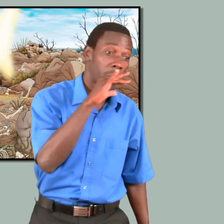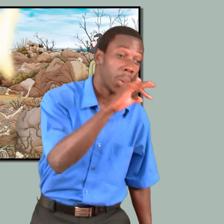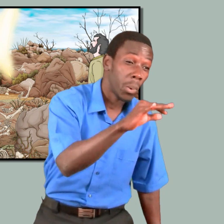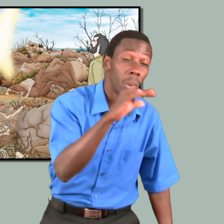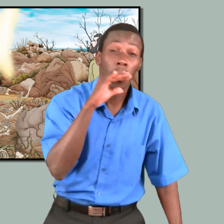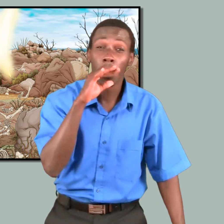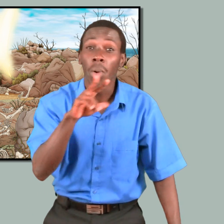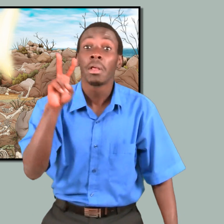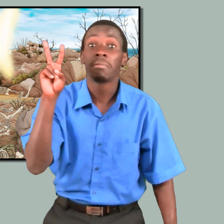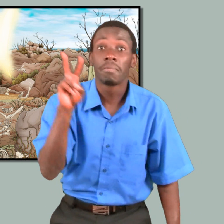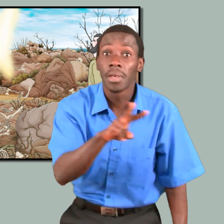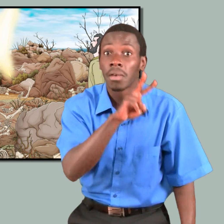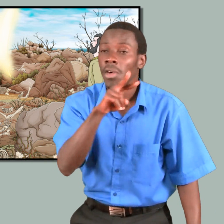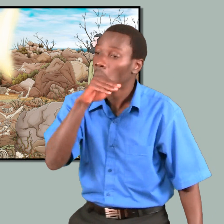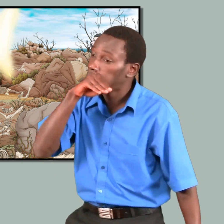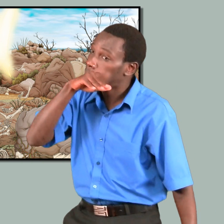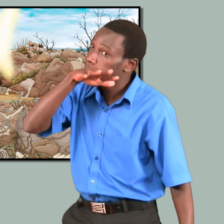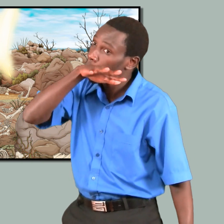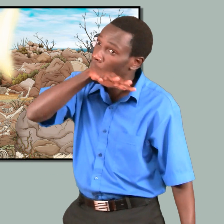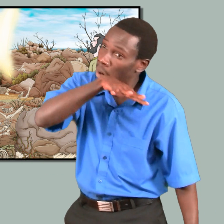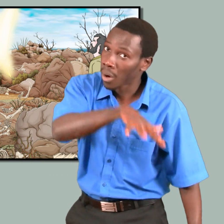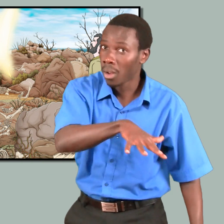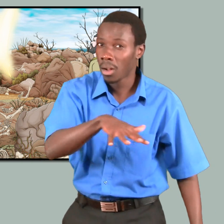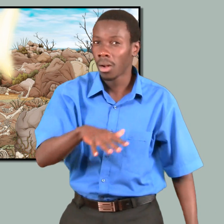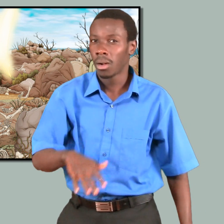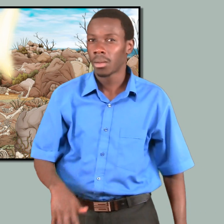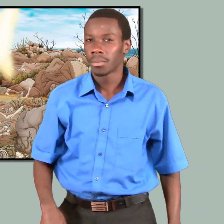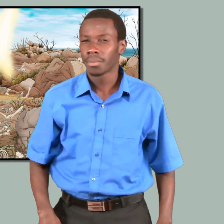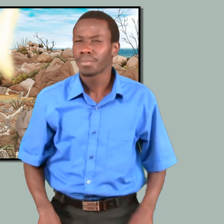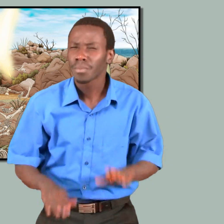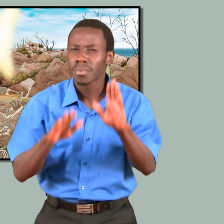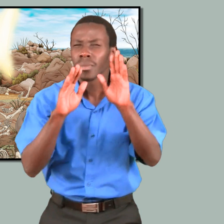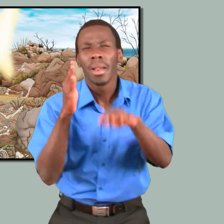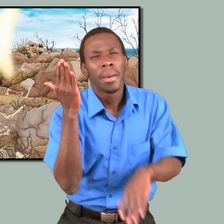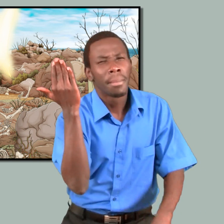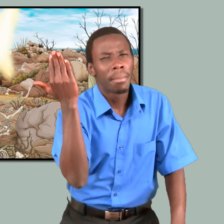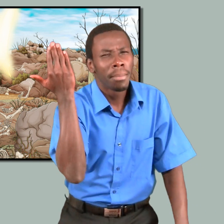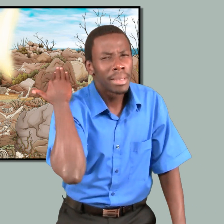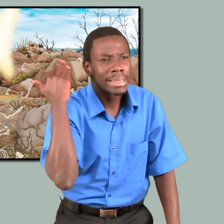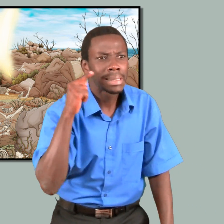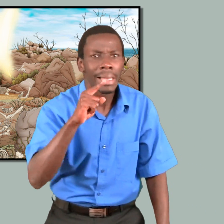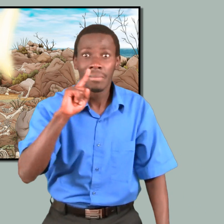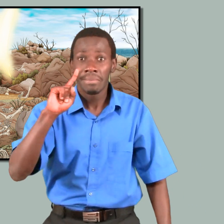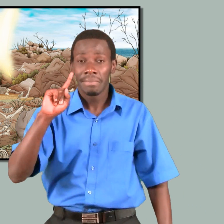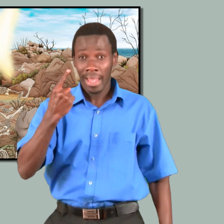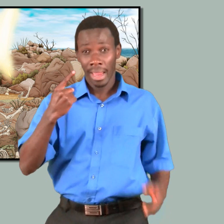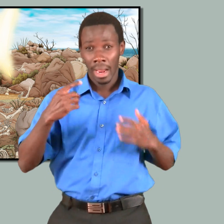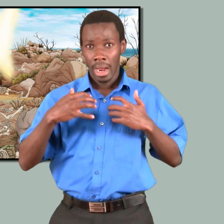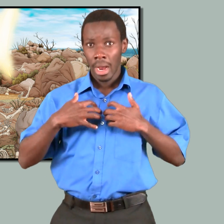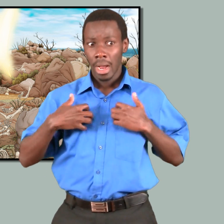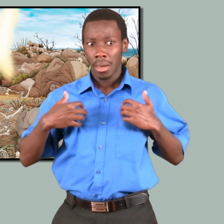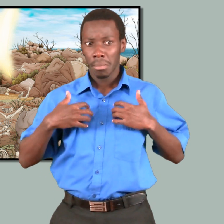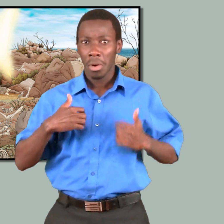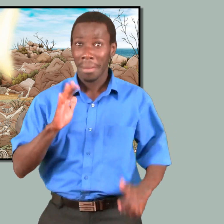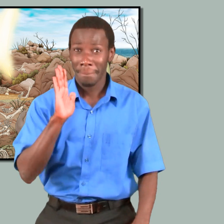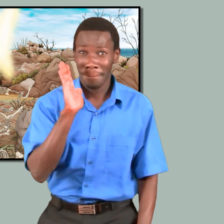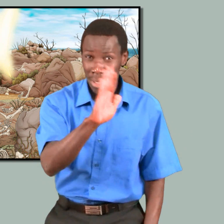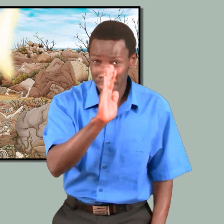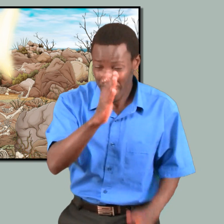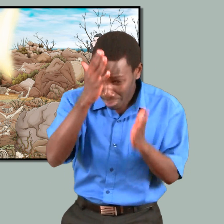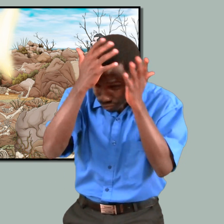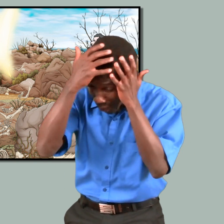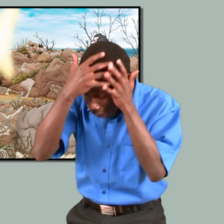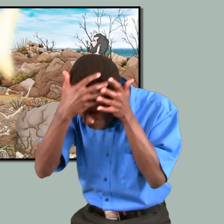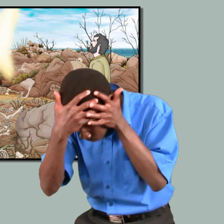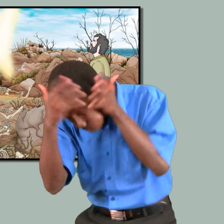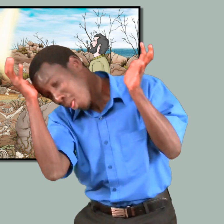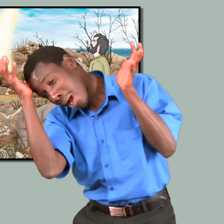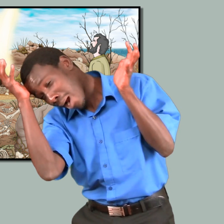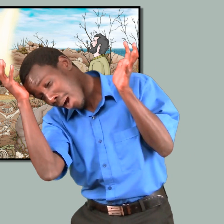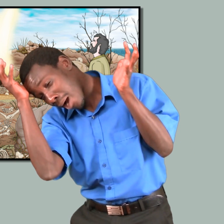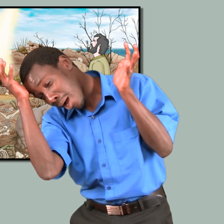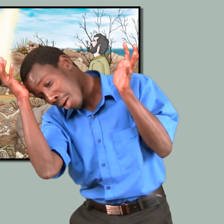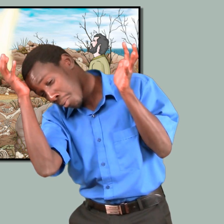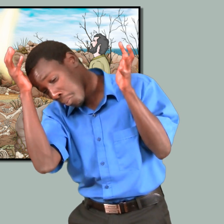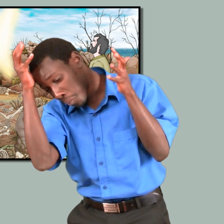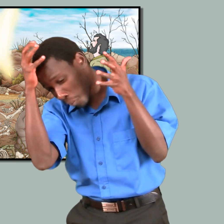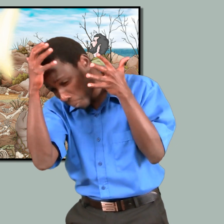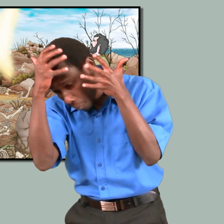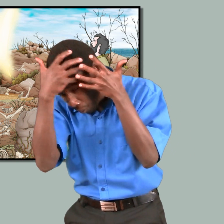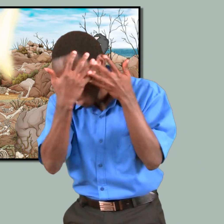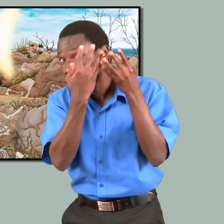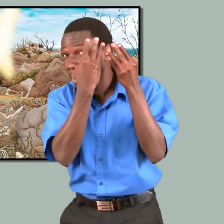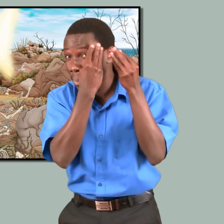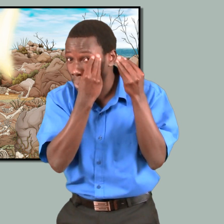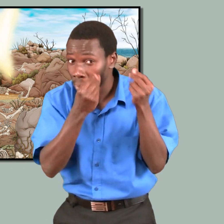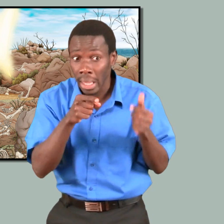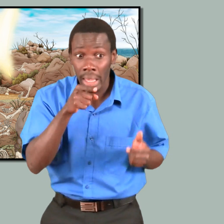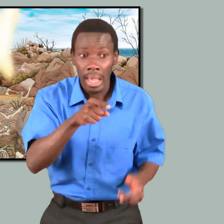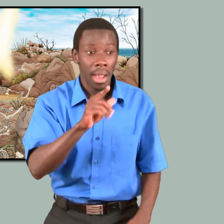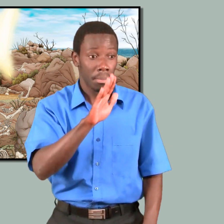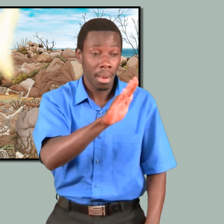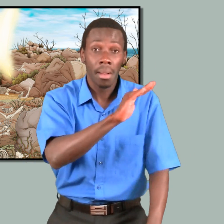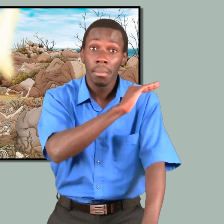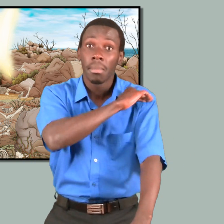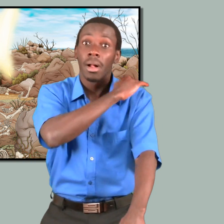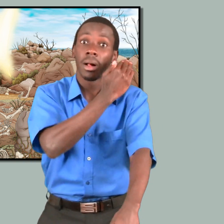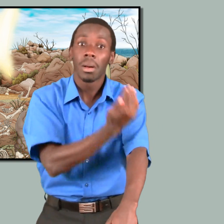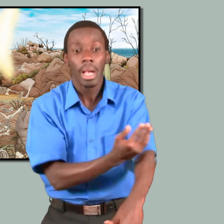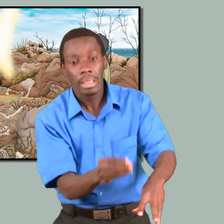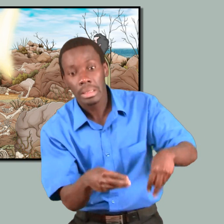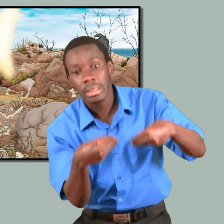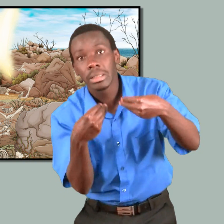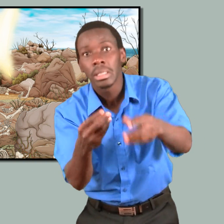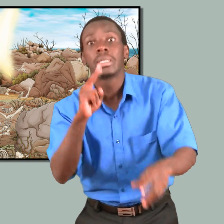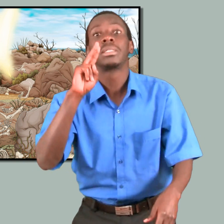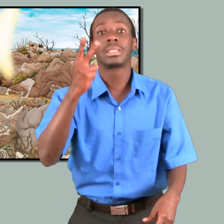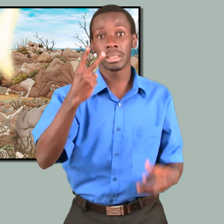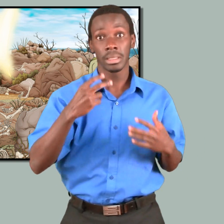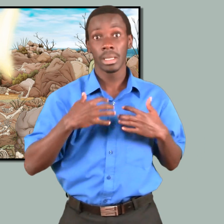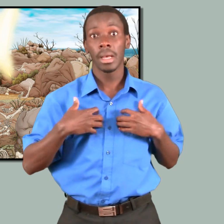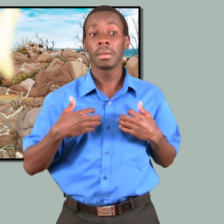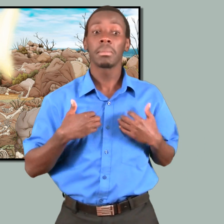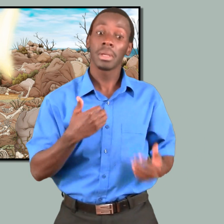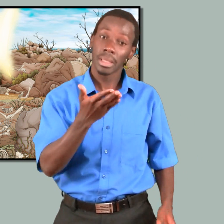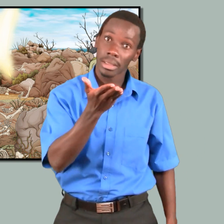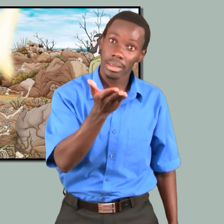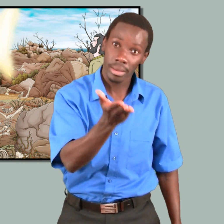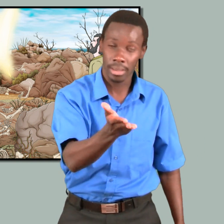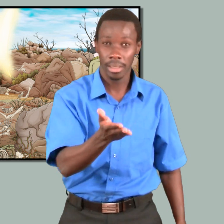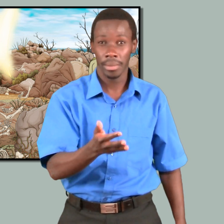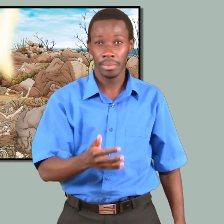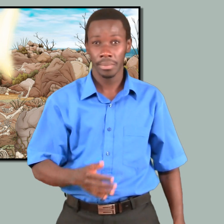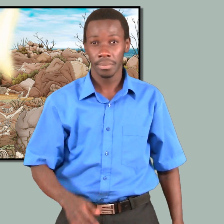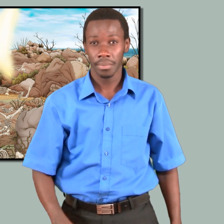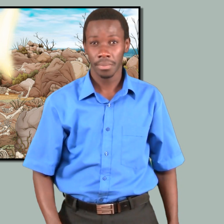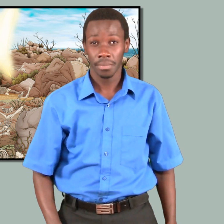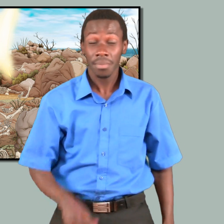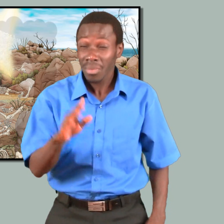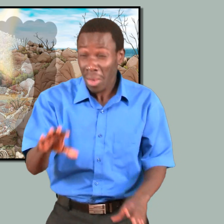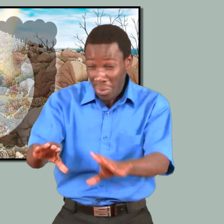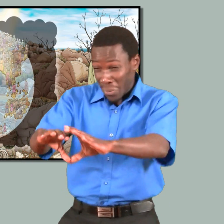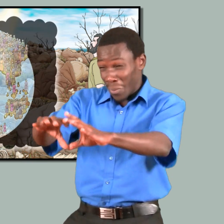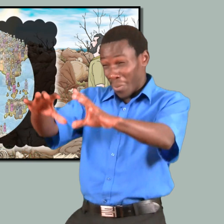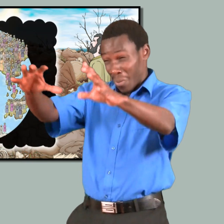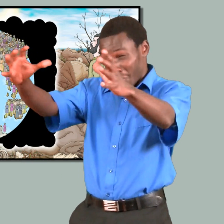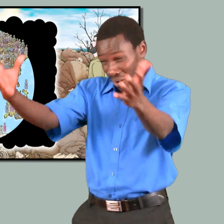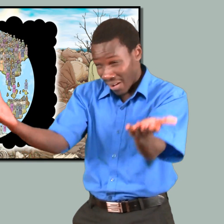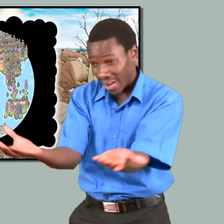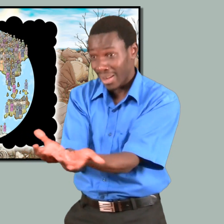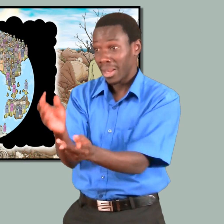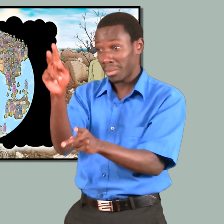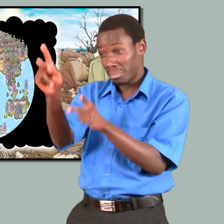This beast had two horns like a lamb, but spoke like a dragon.